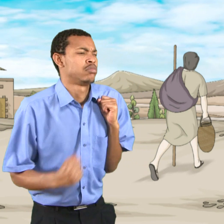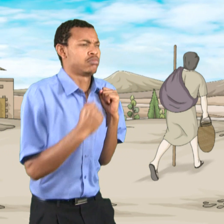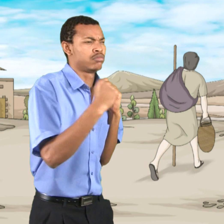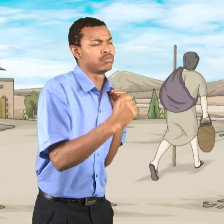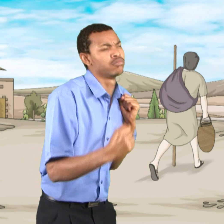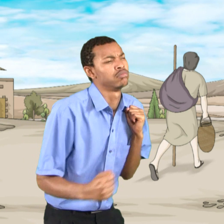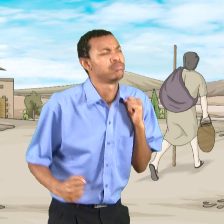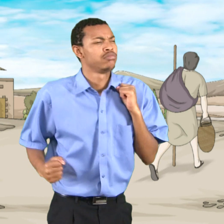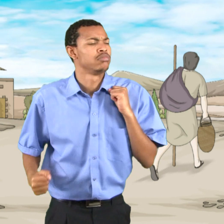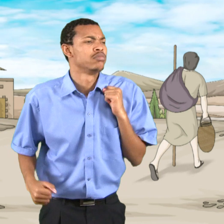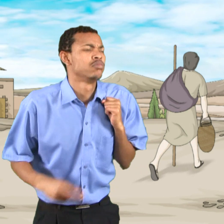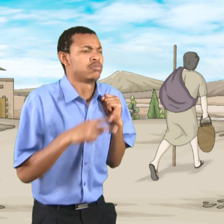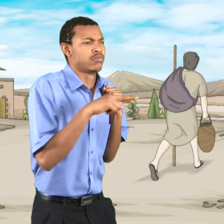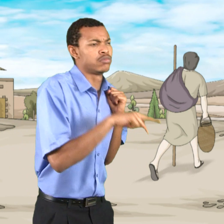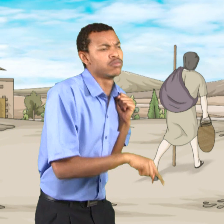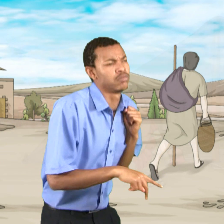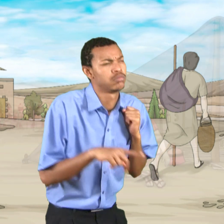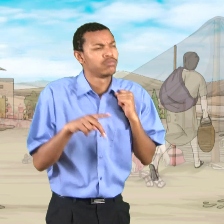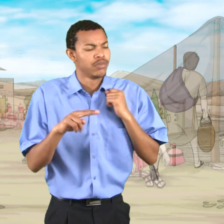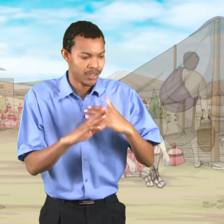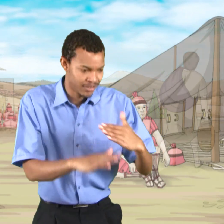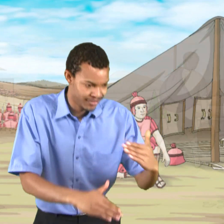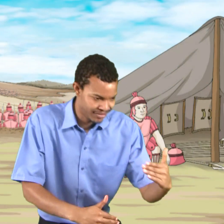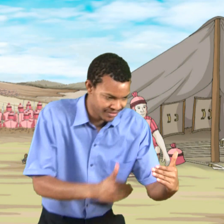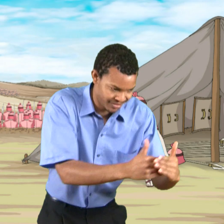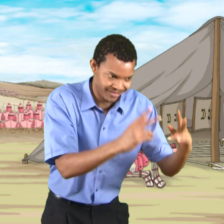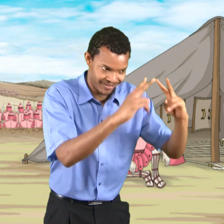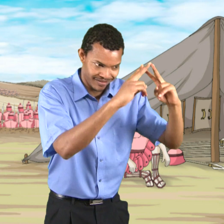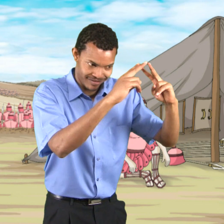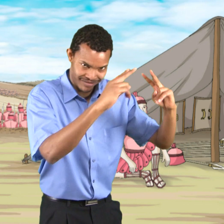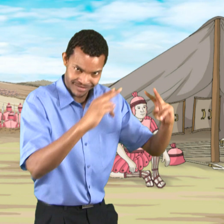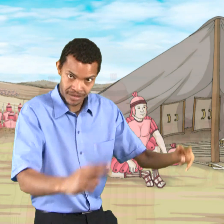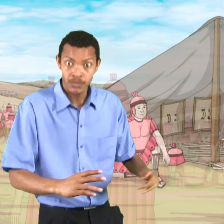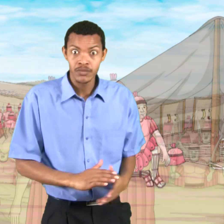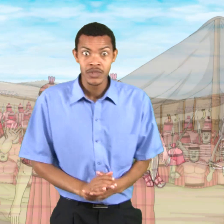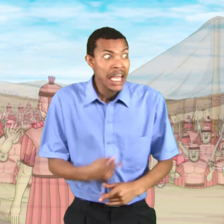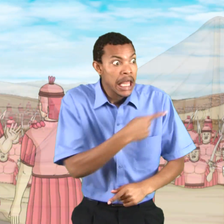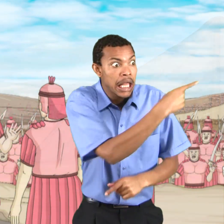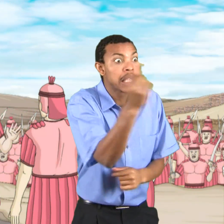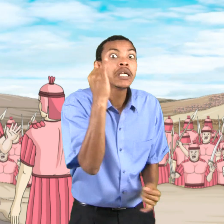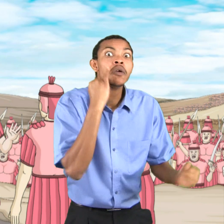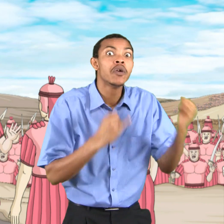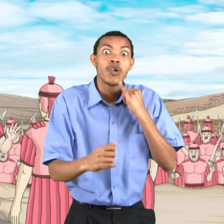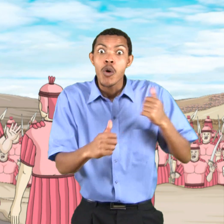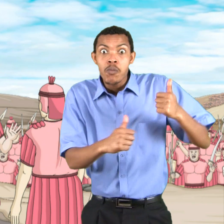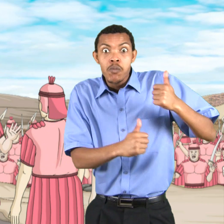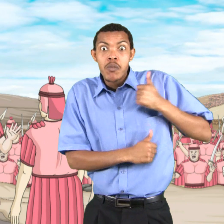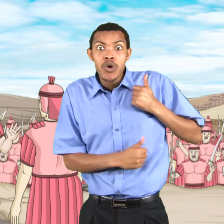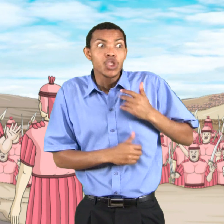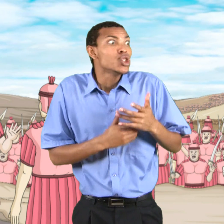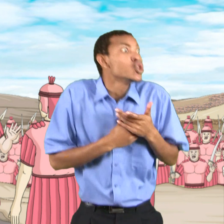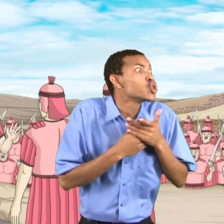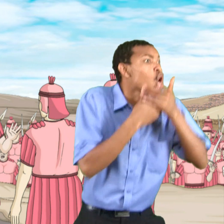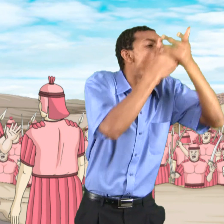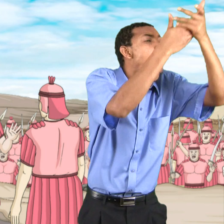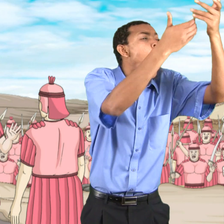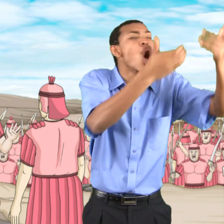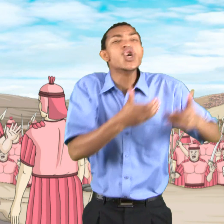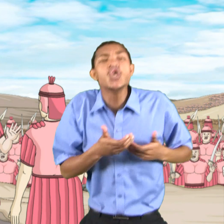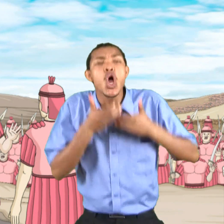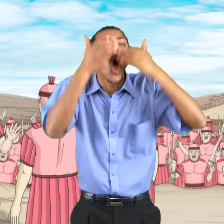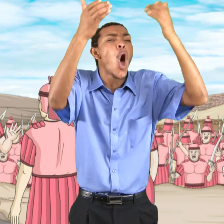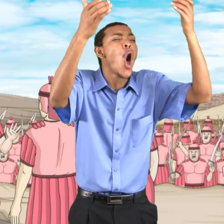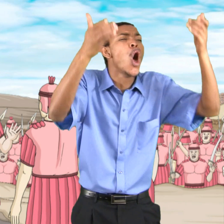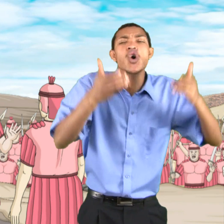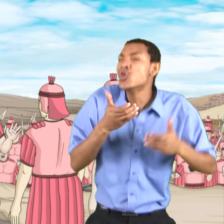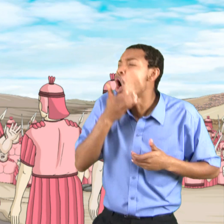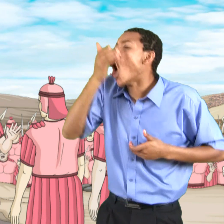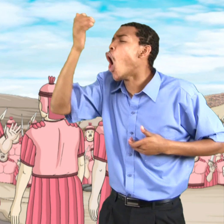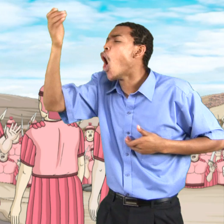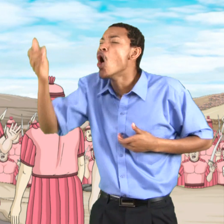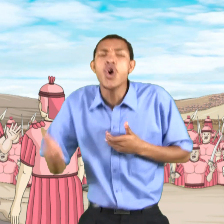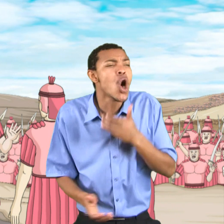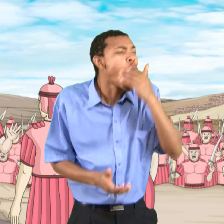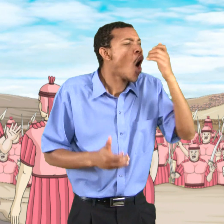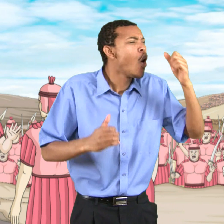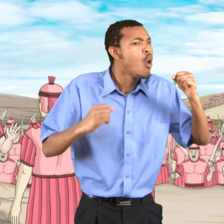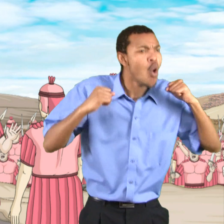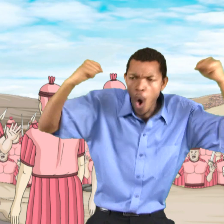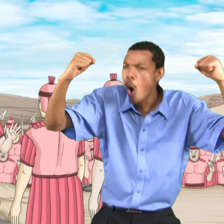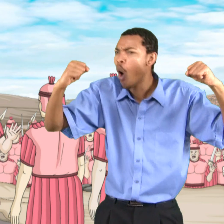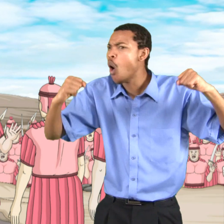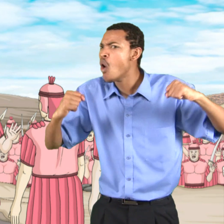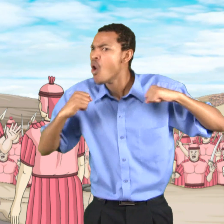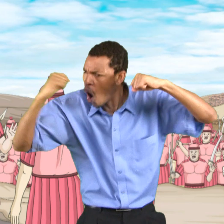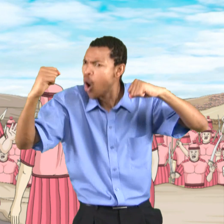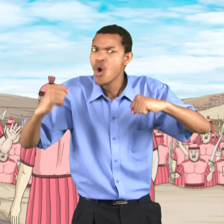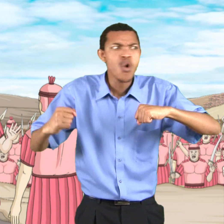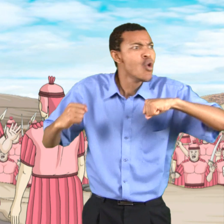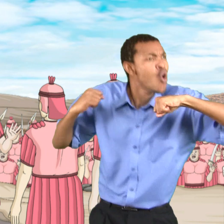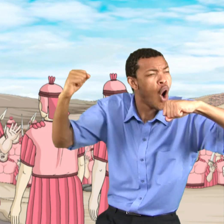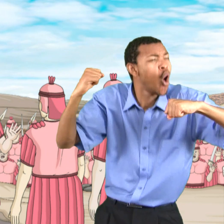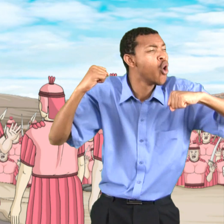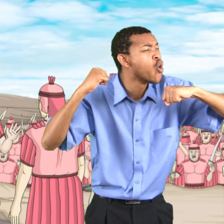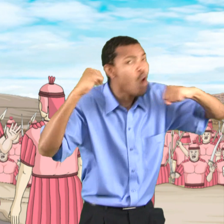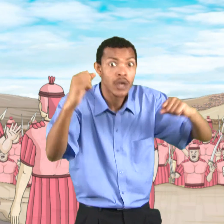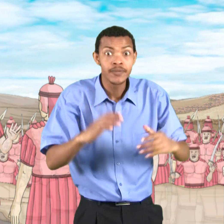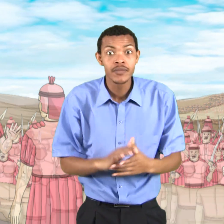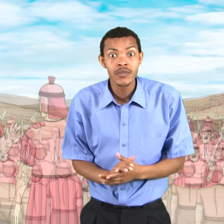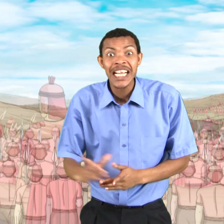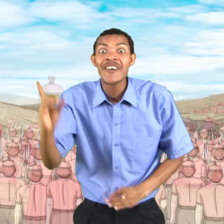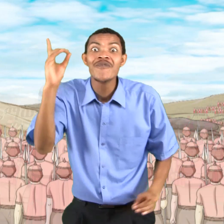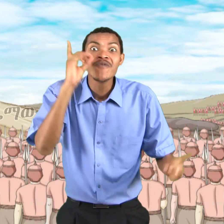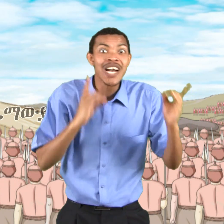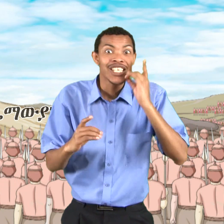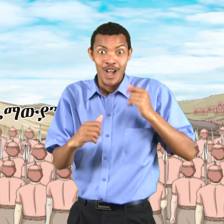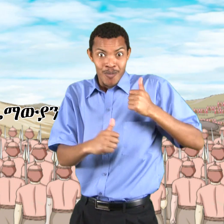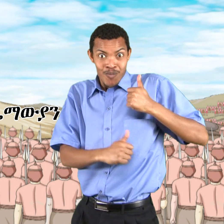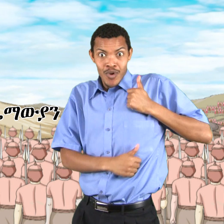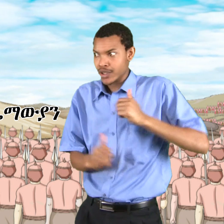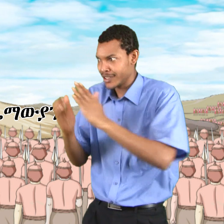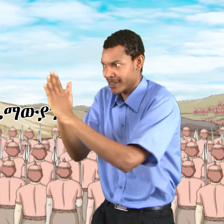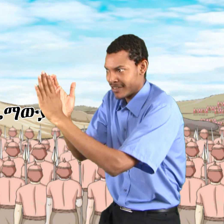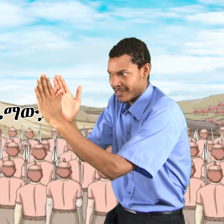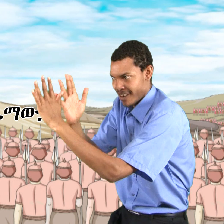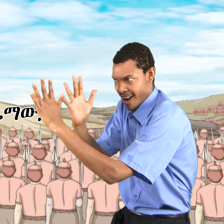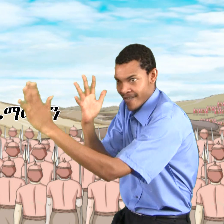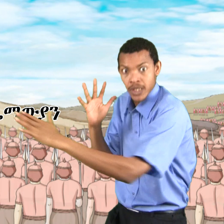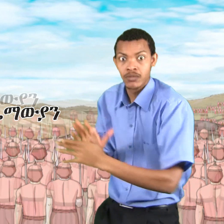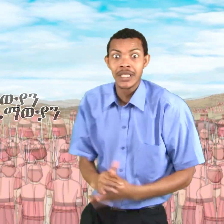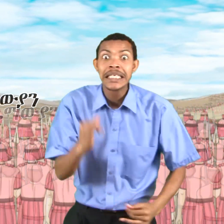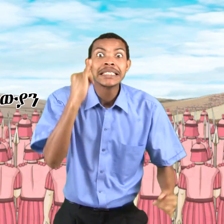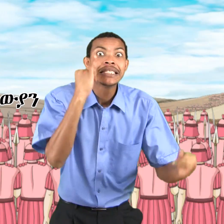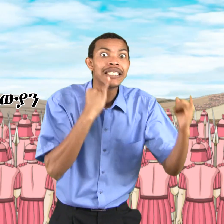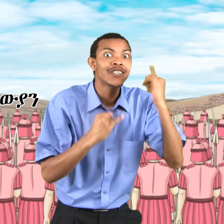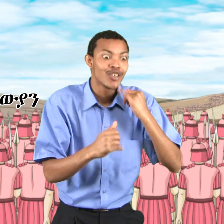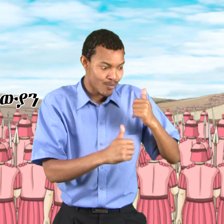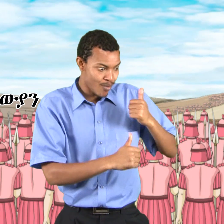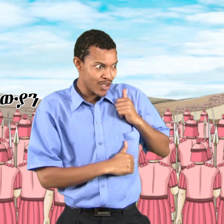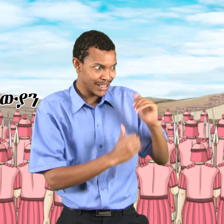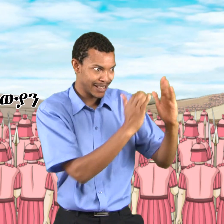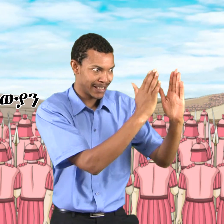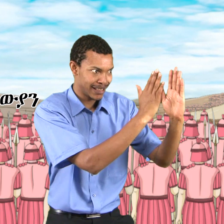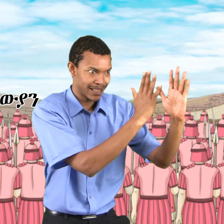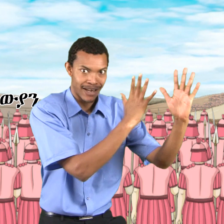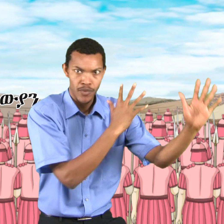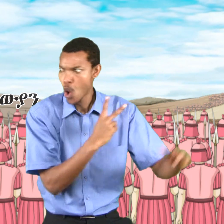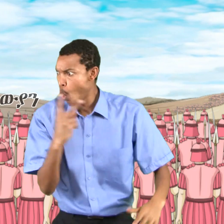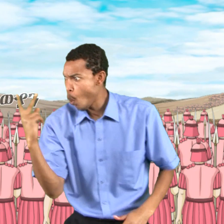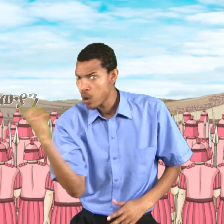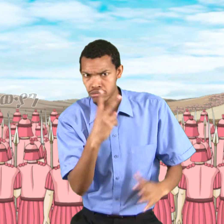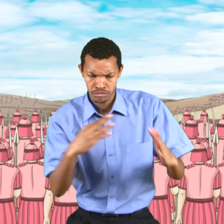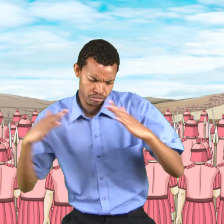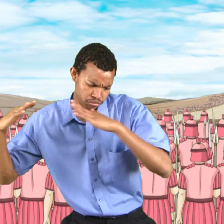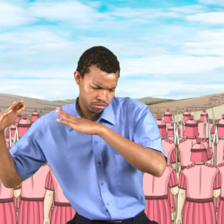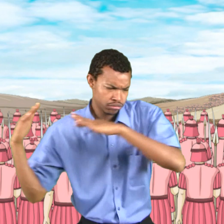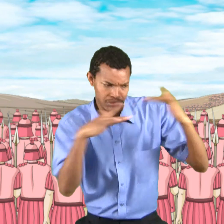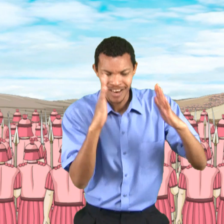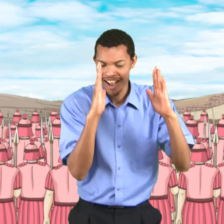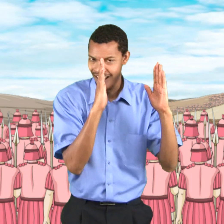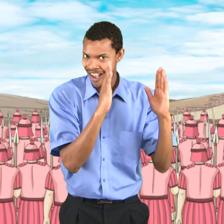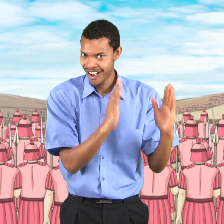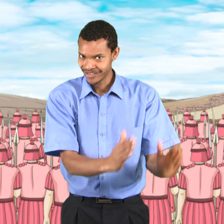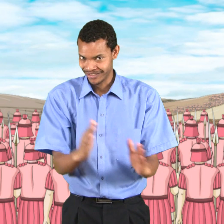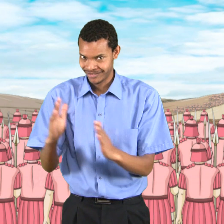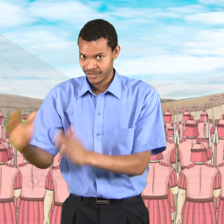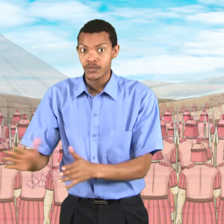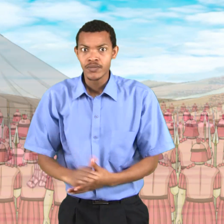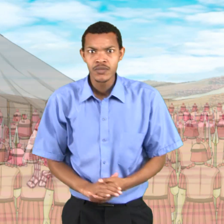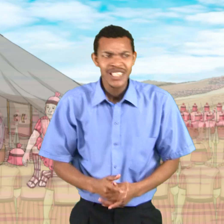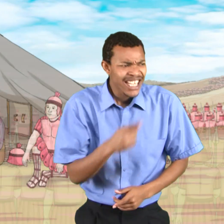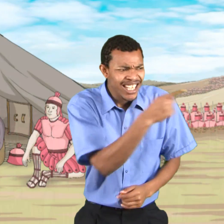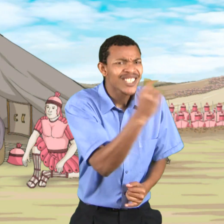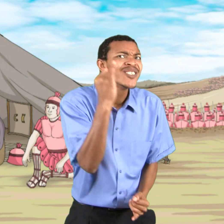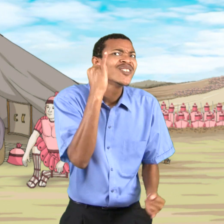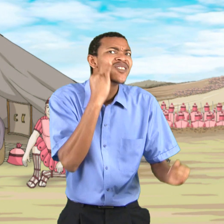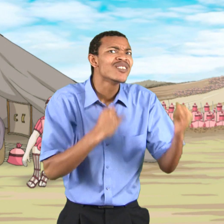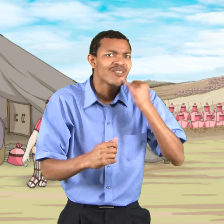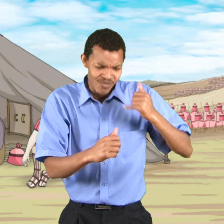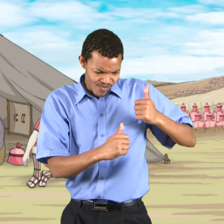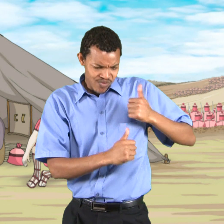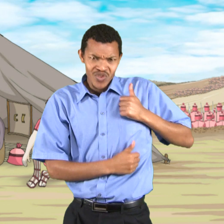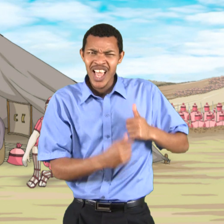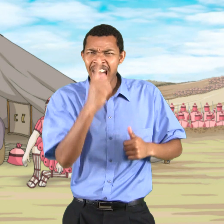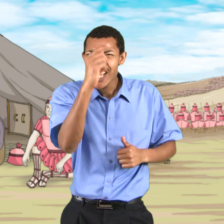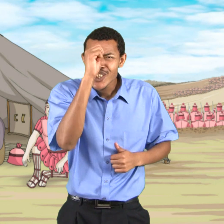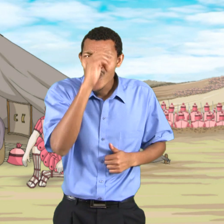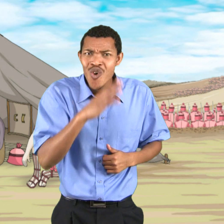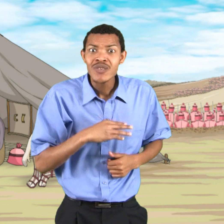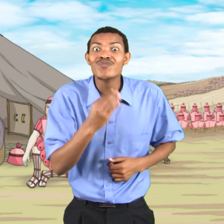He reached the camp as the army was marching out to its position and shouting the battle cry. And Israel and the Philistines arrayed in formation against each other.